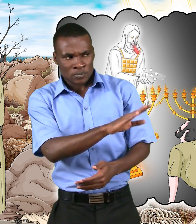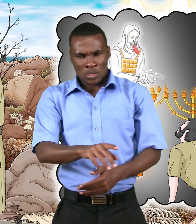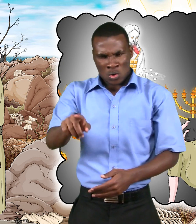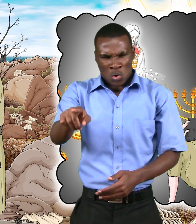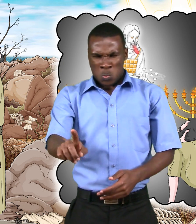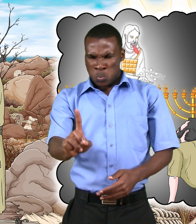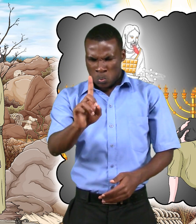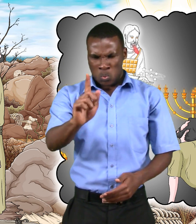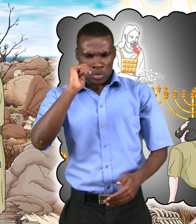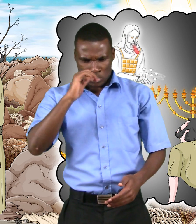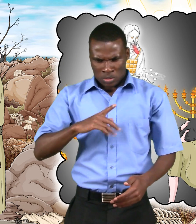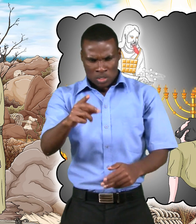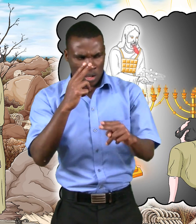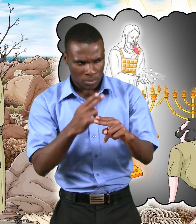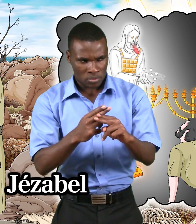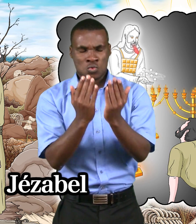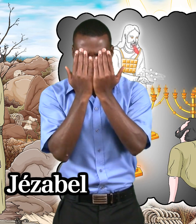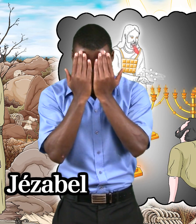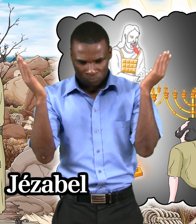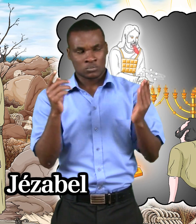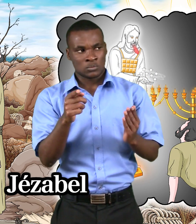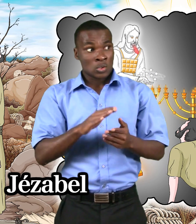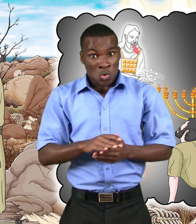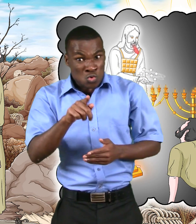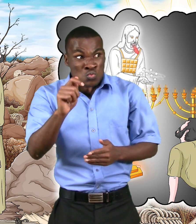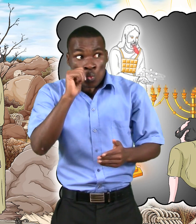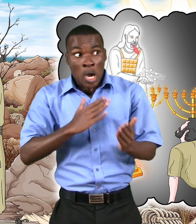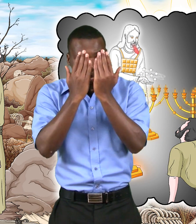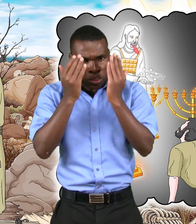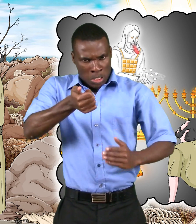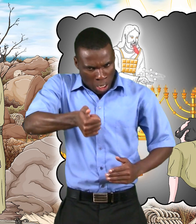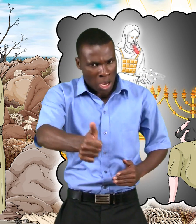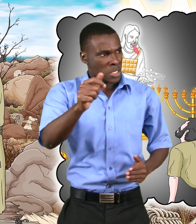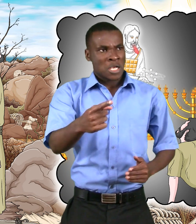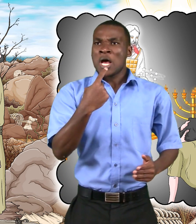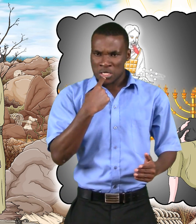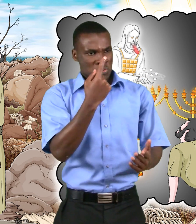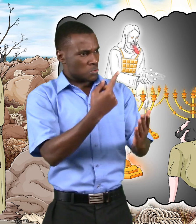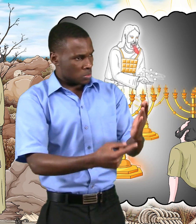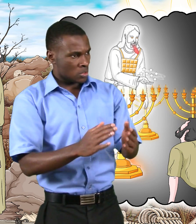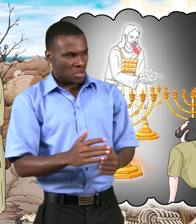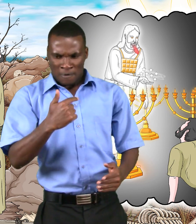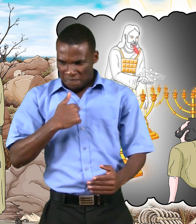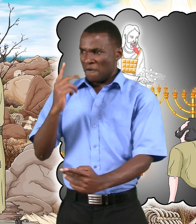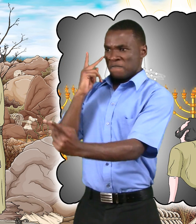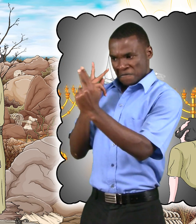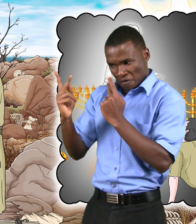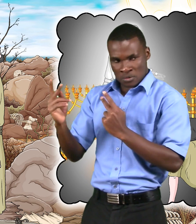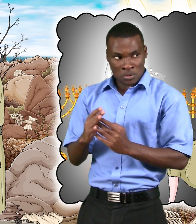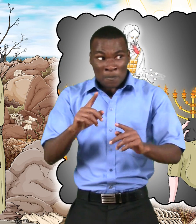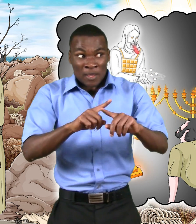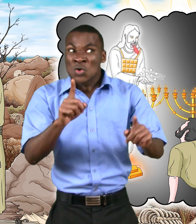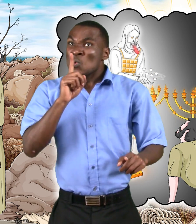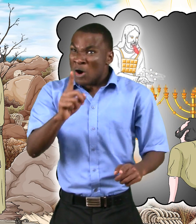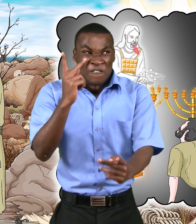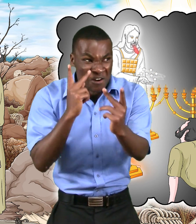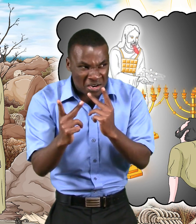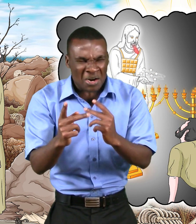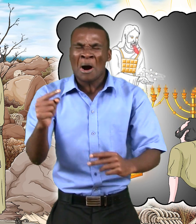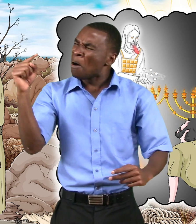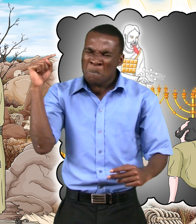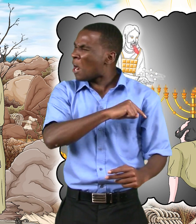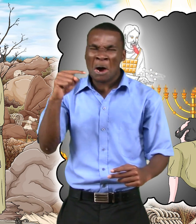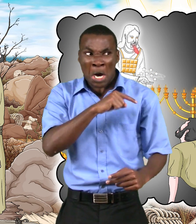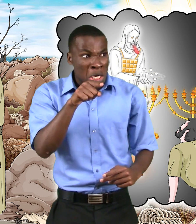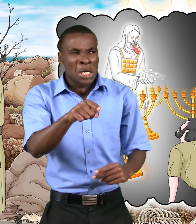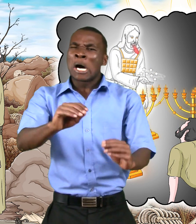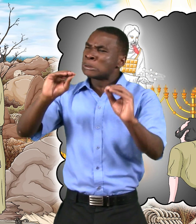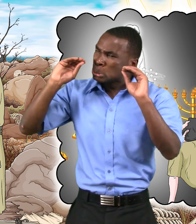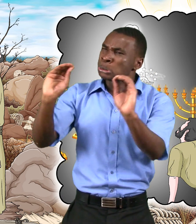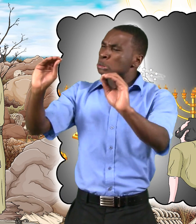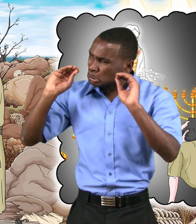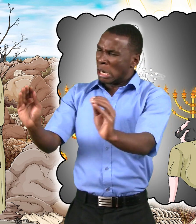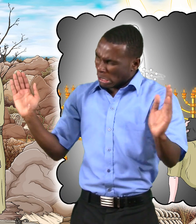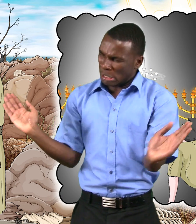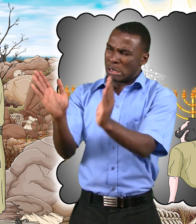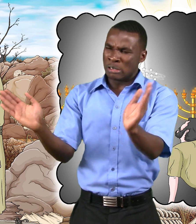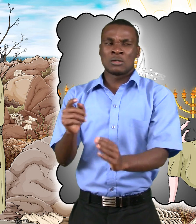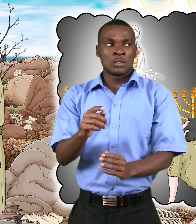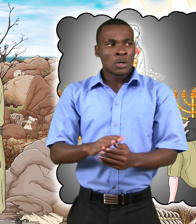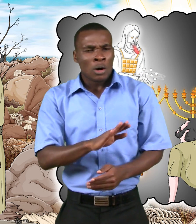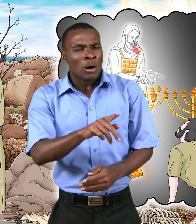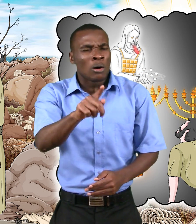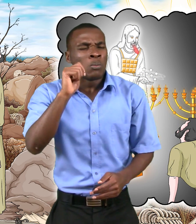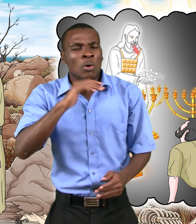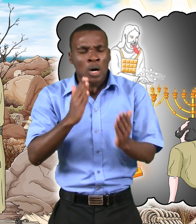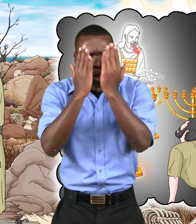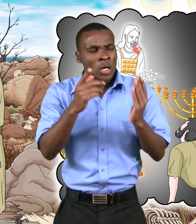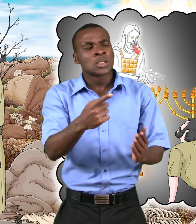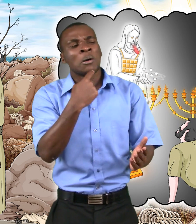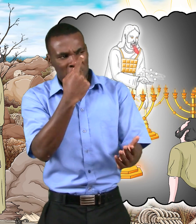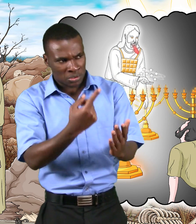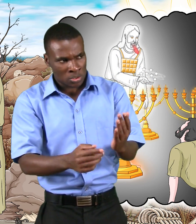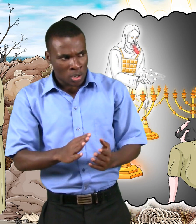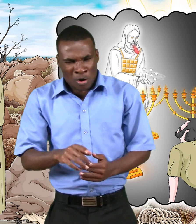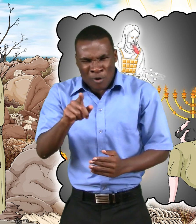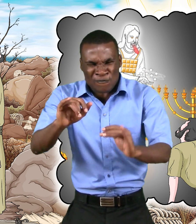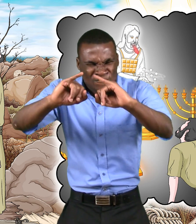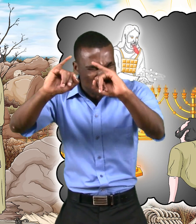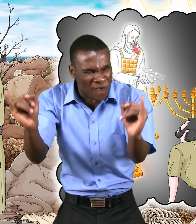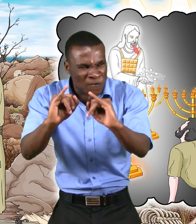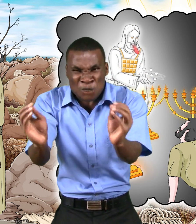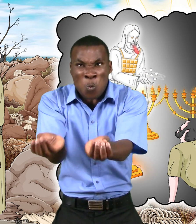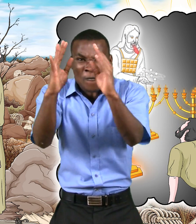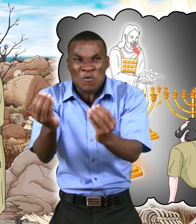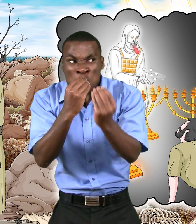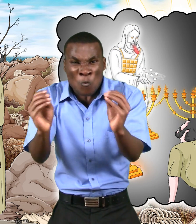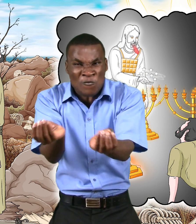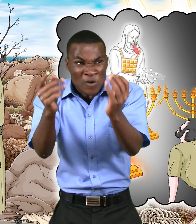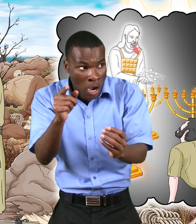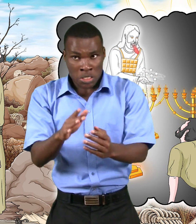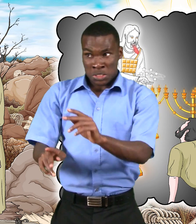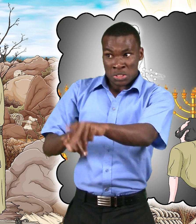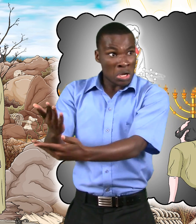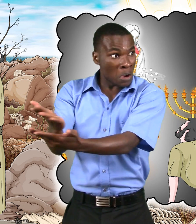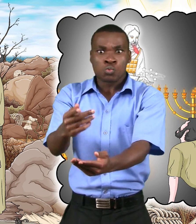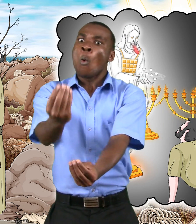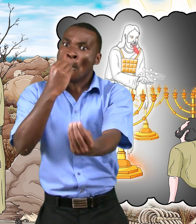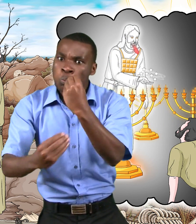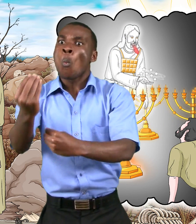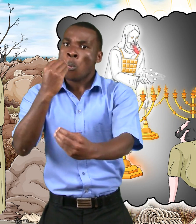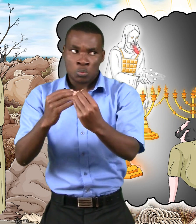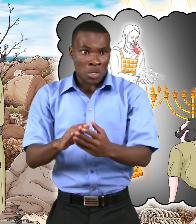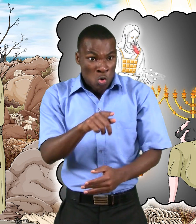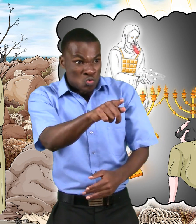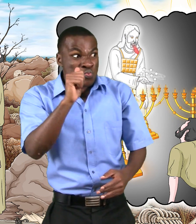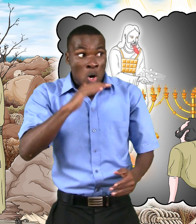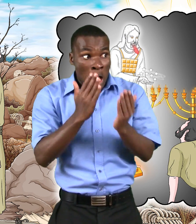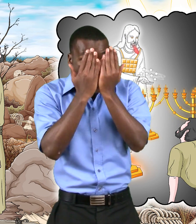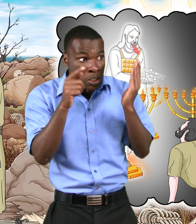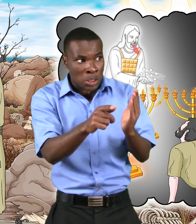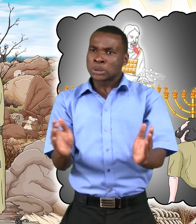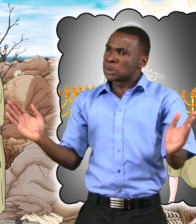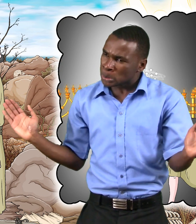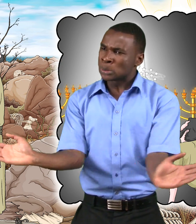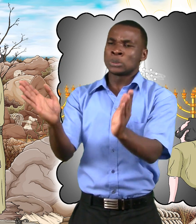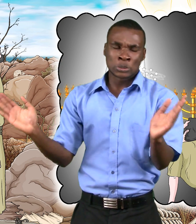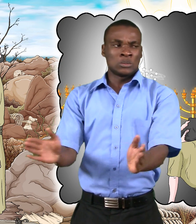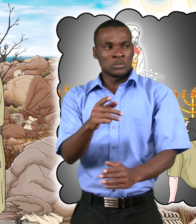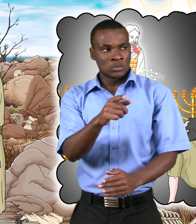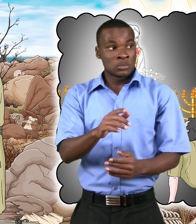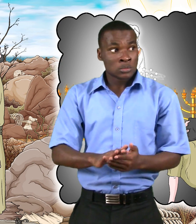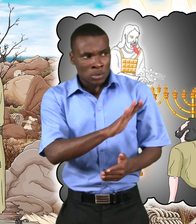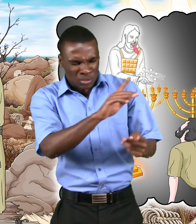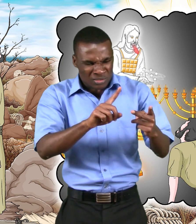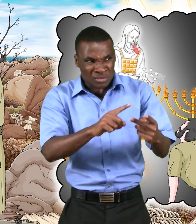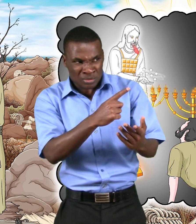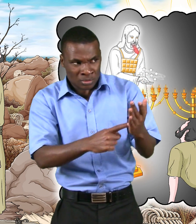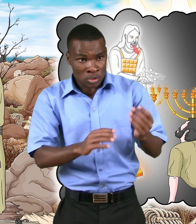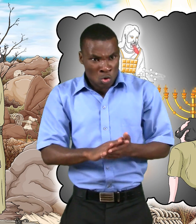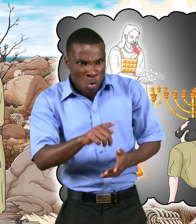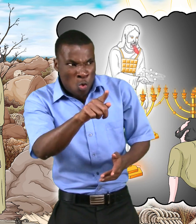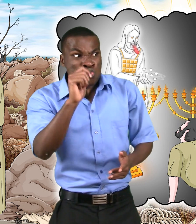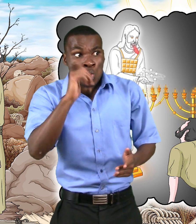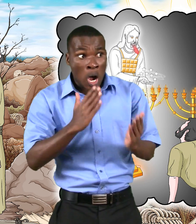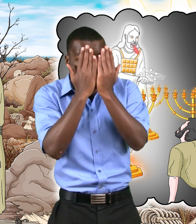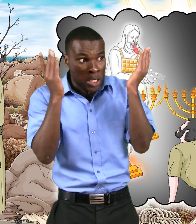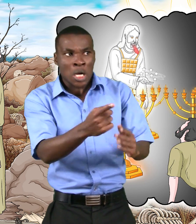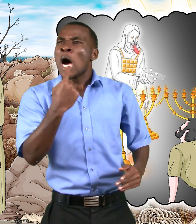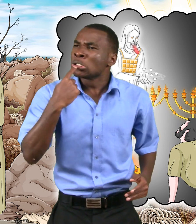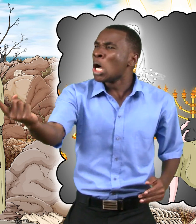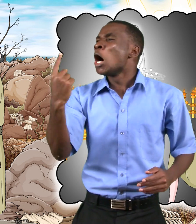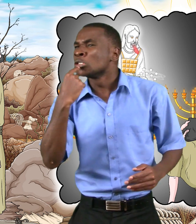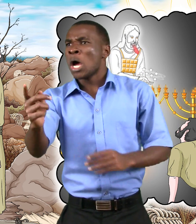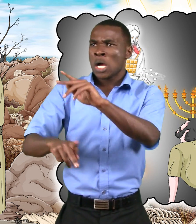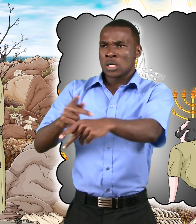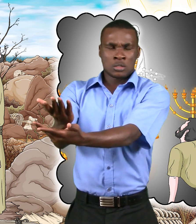By her teaching she misleads My servants to be sexually immoral and to eat food sacrificed to idols.